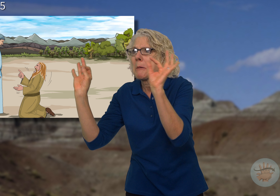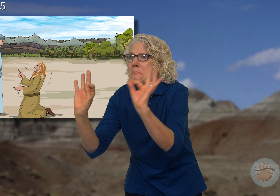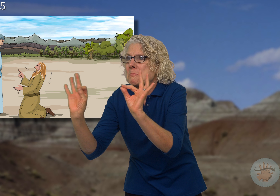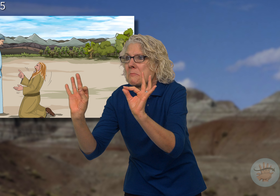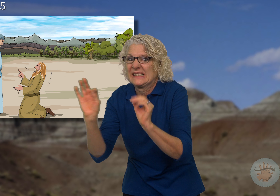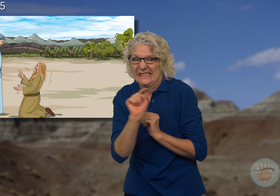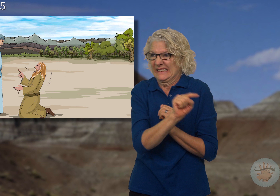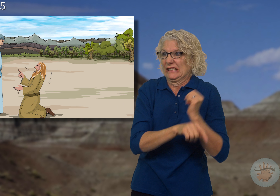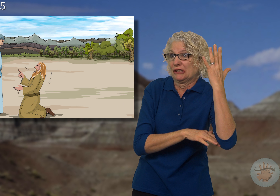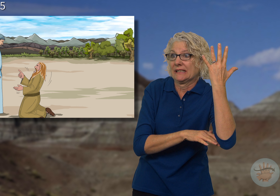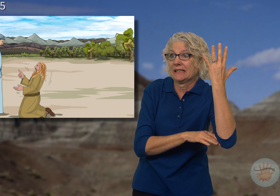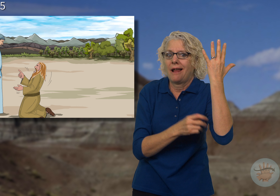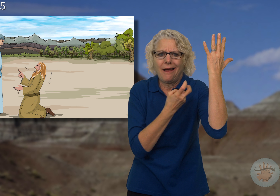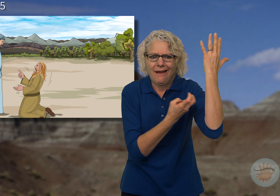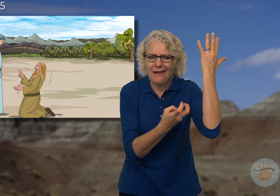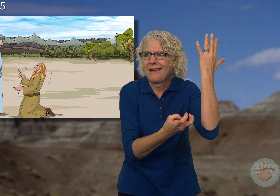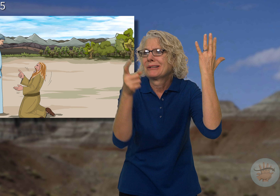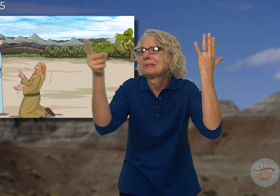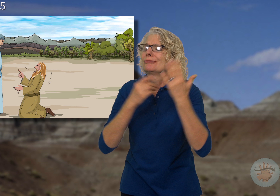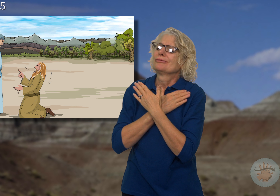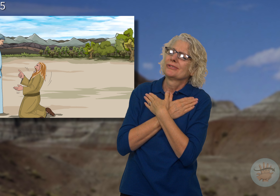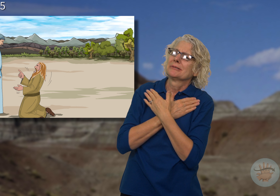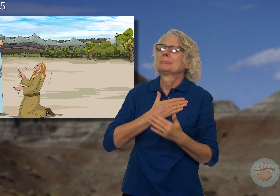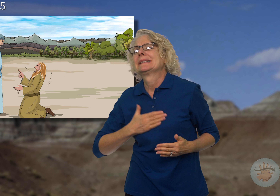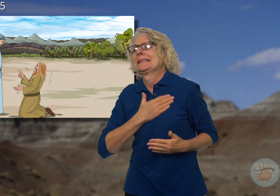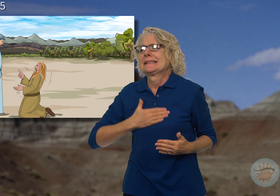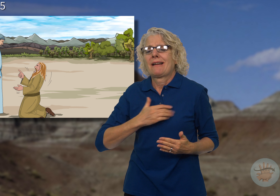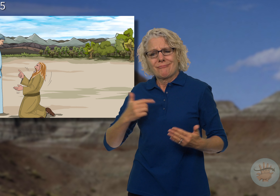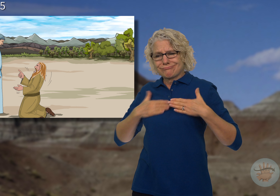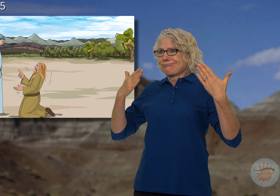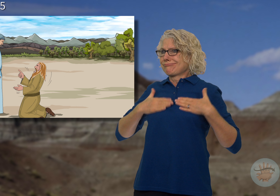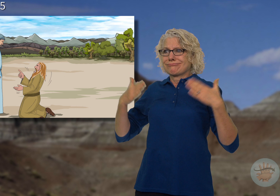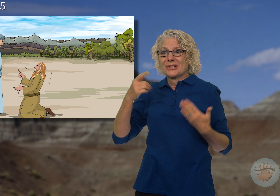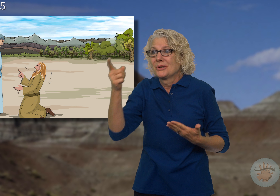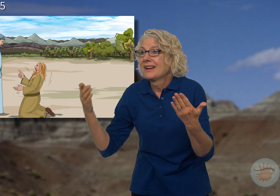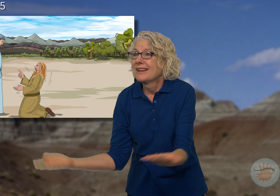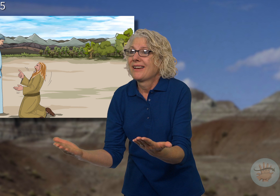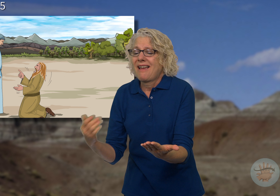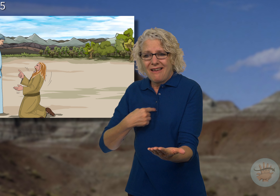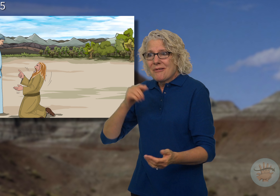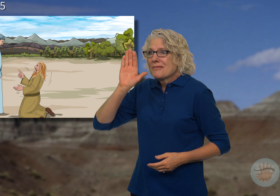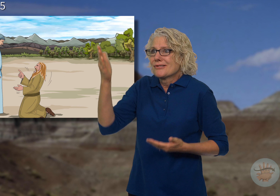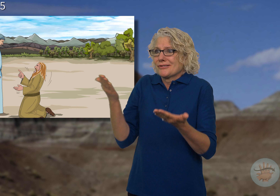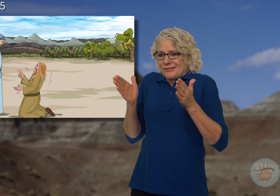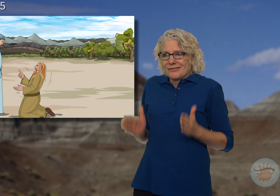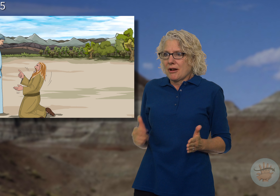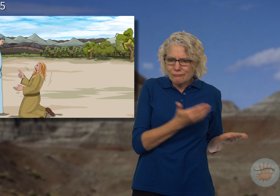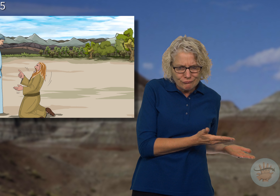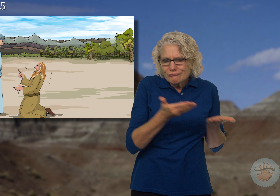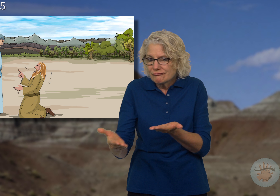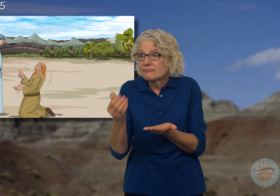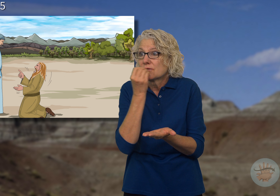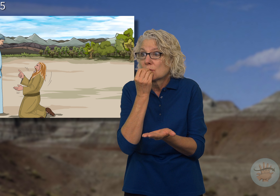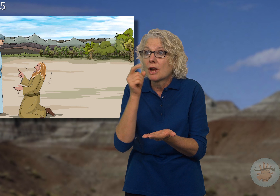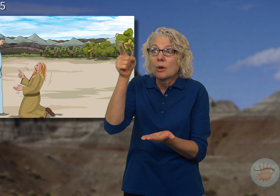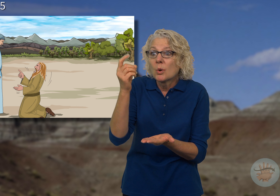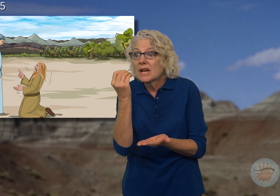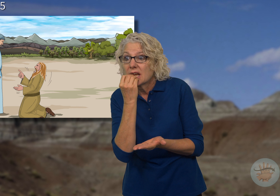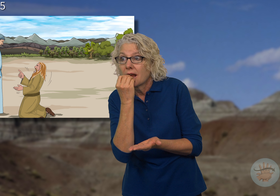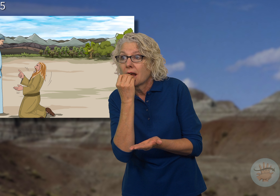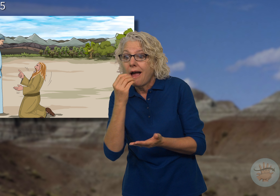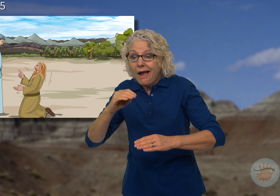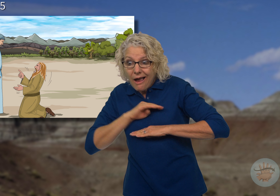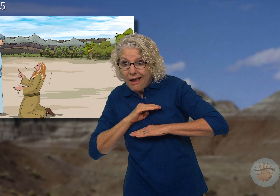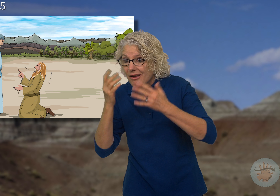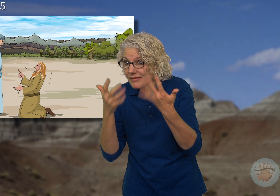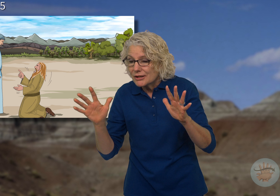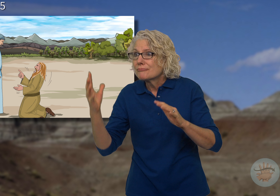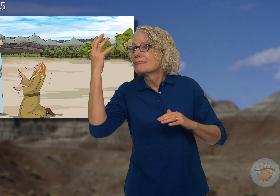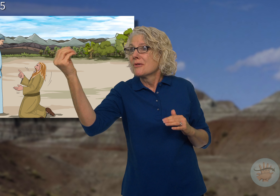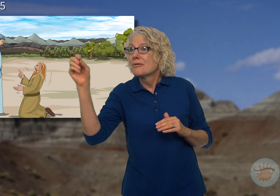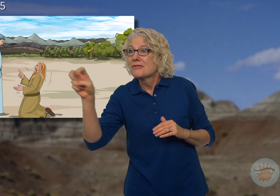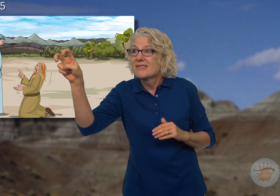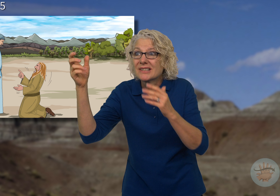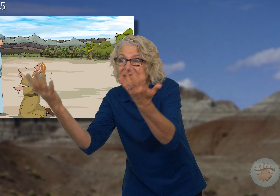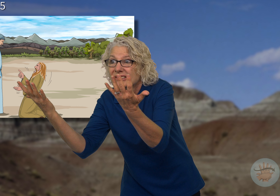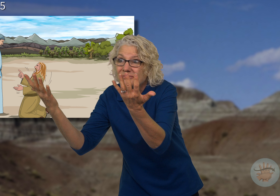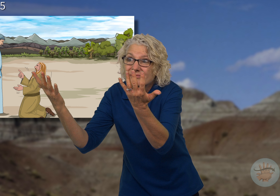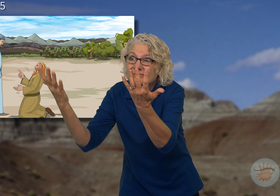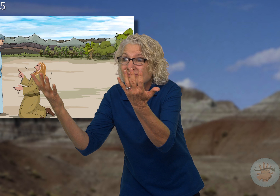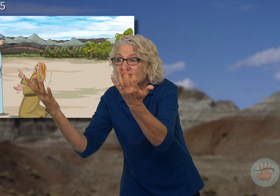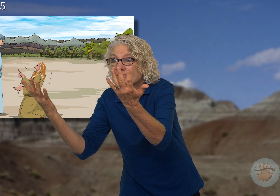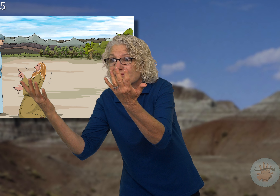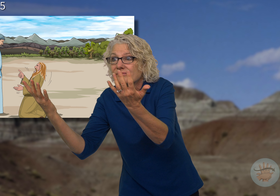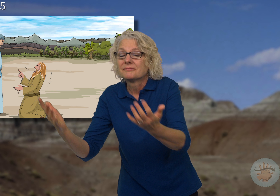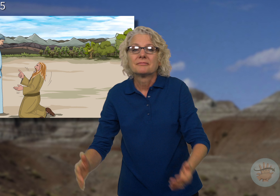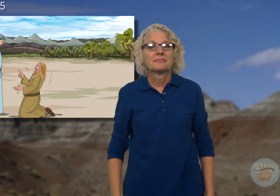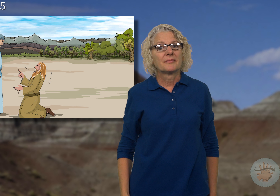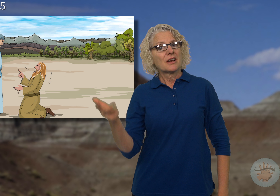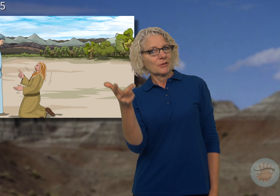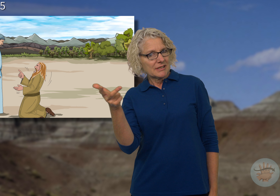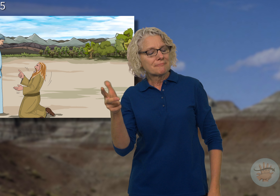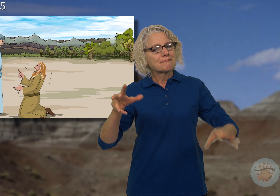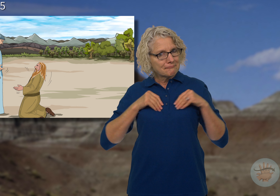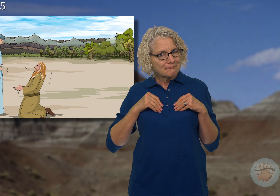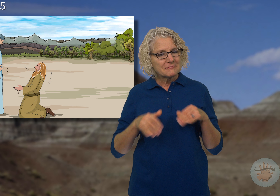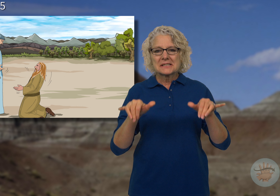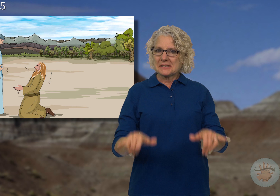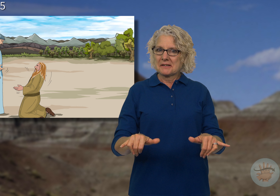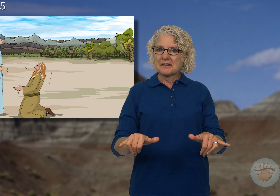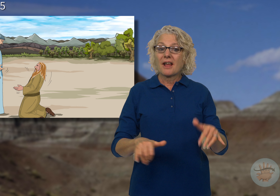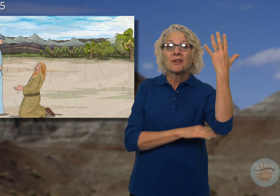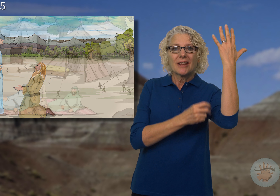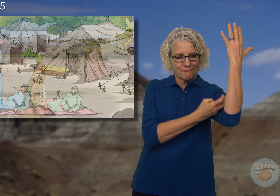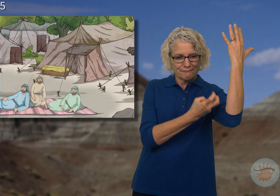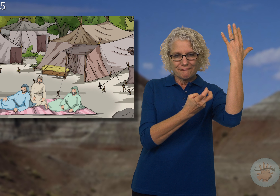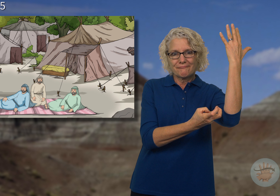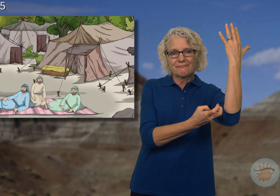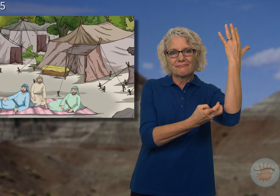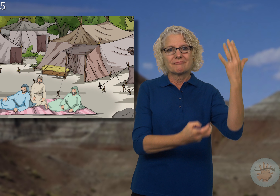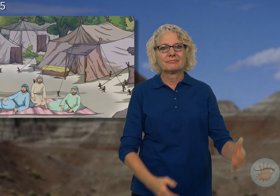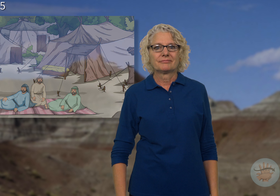And I will bring a bit of bread so that you may refresh yourselves. This is why you have passed your servant’s way. After that, you may continue on your way.”